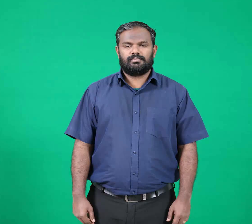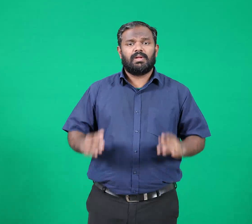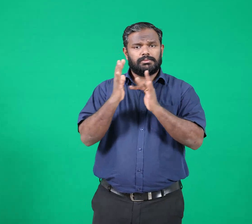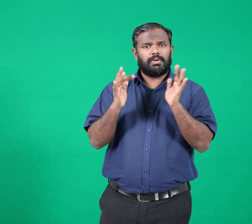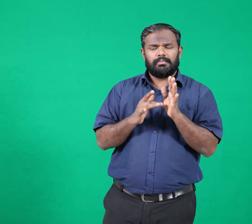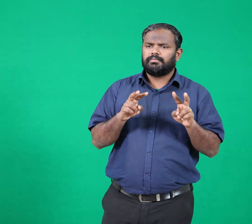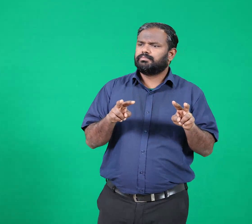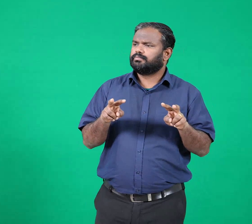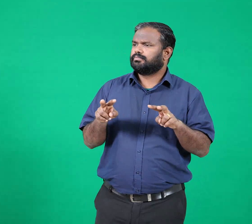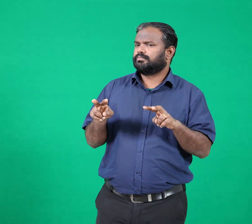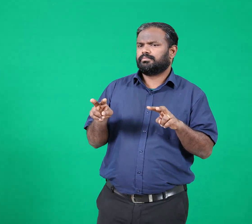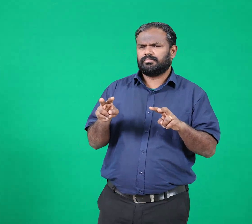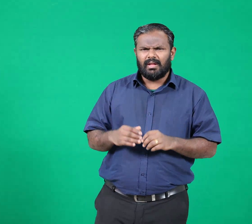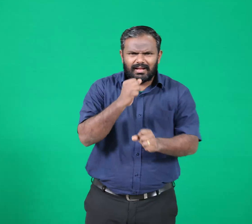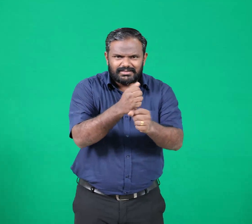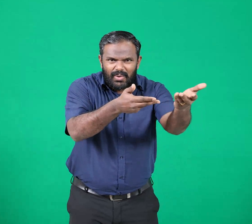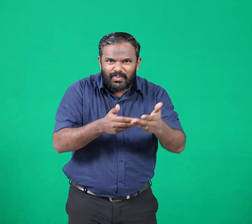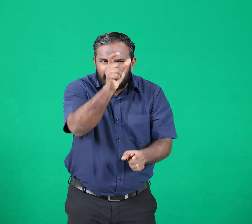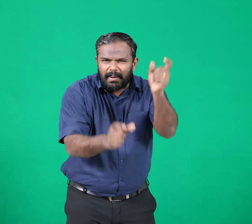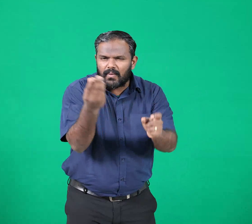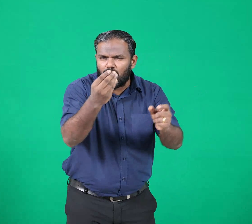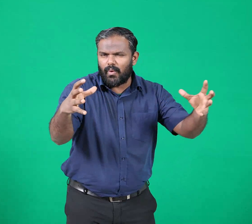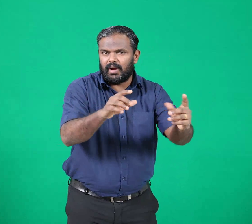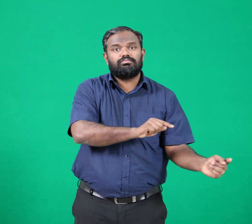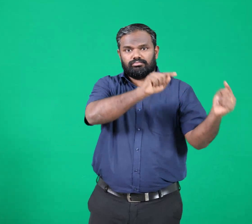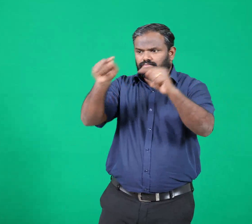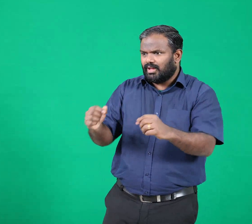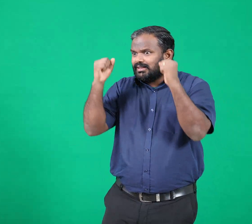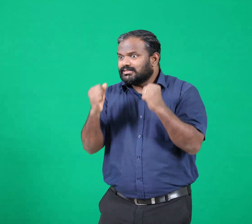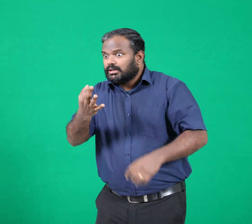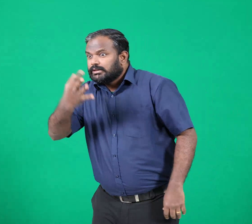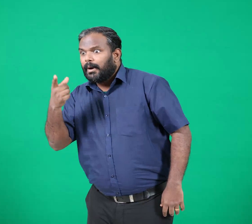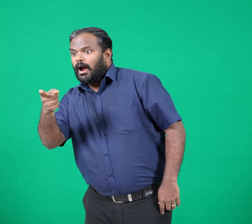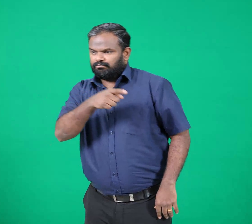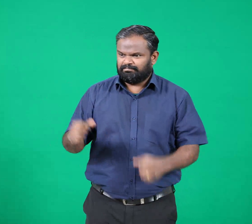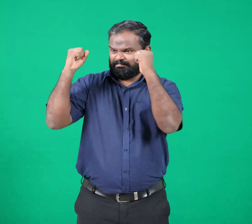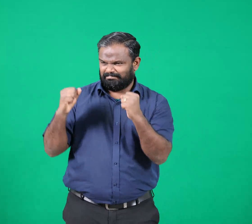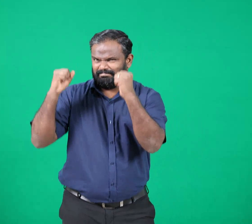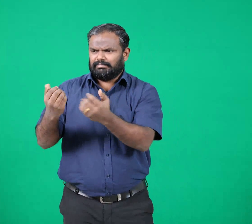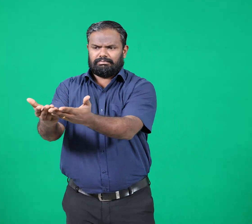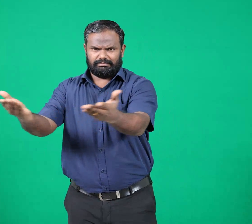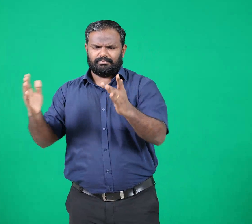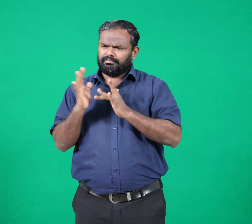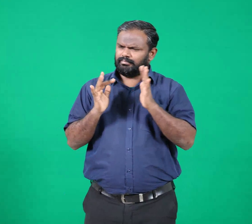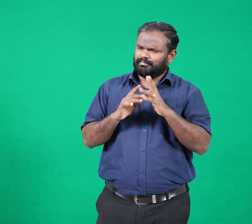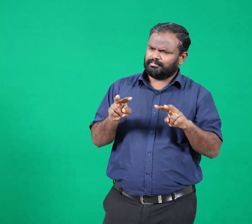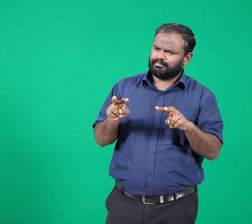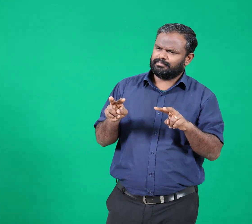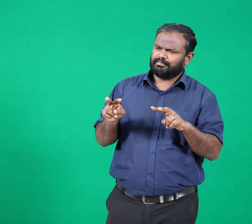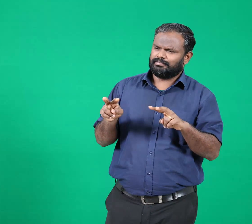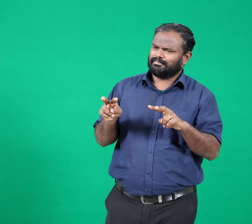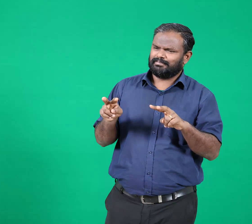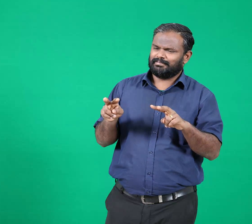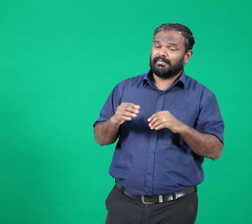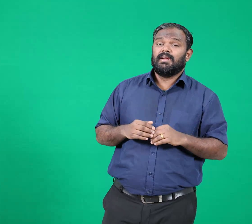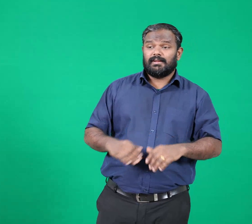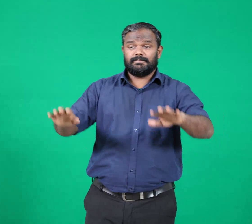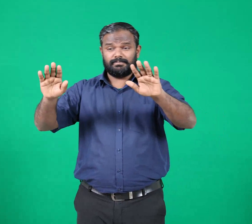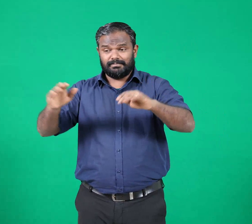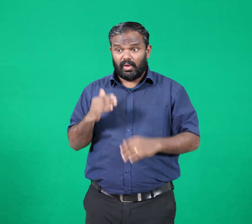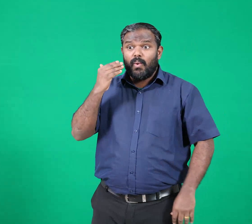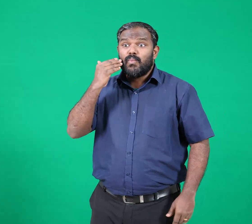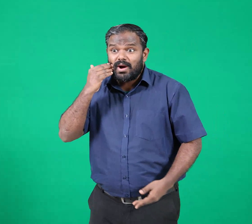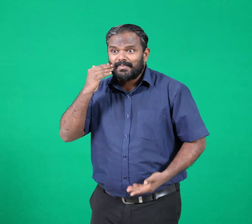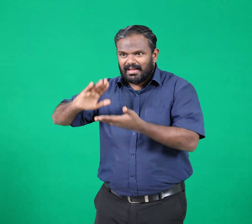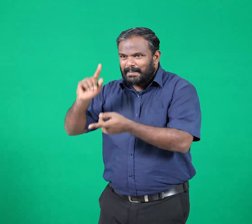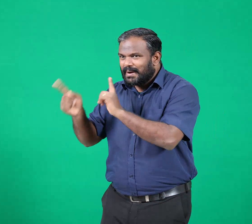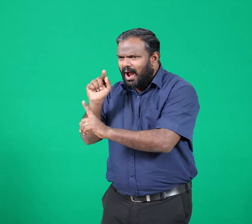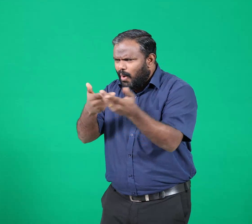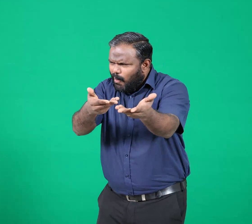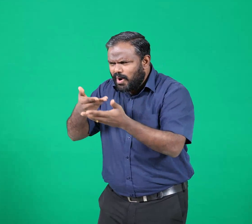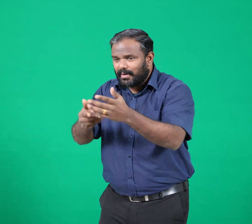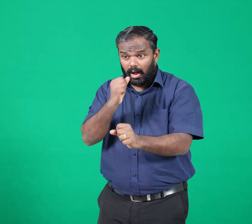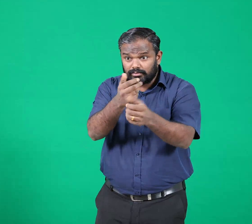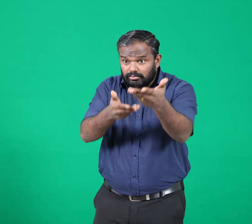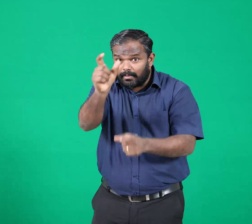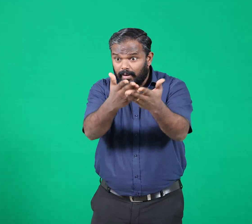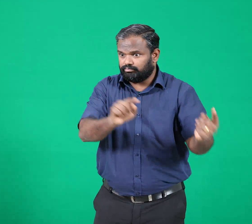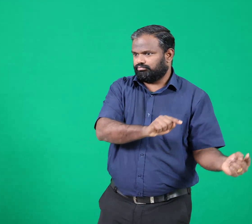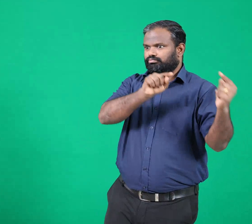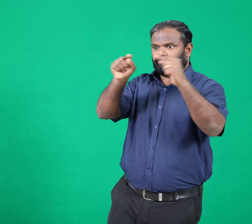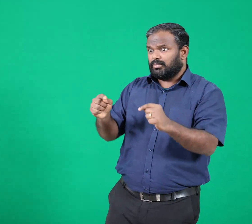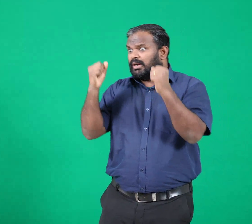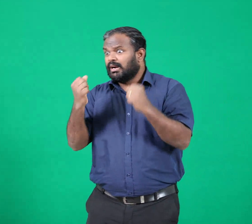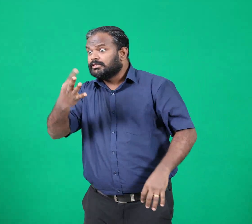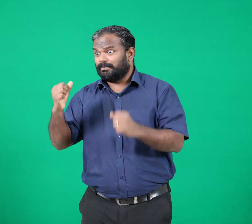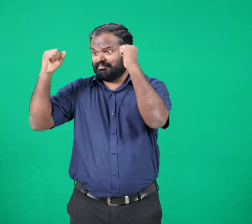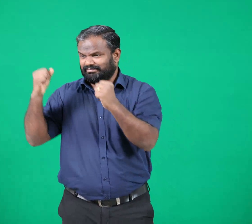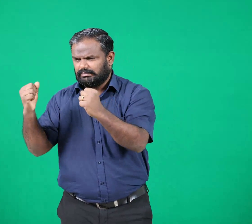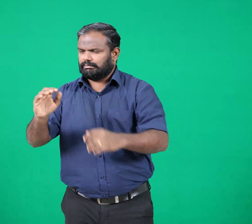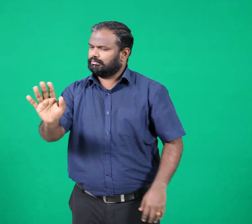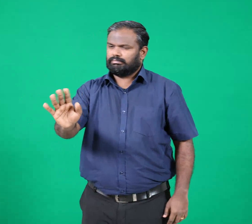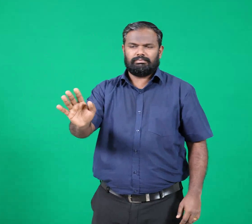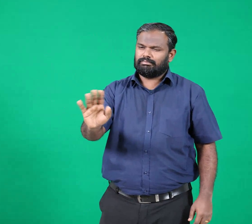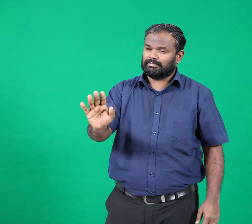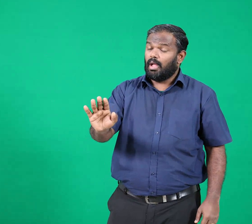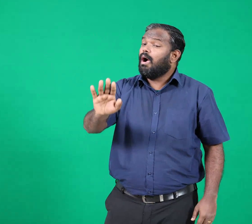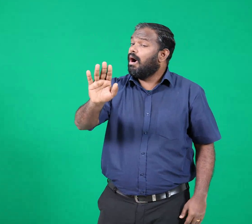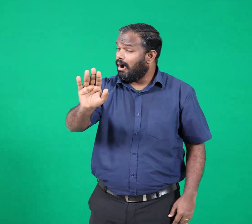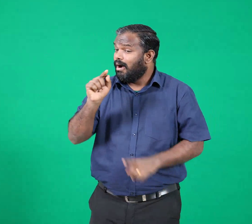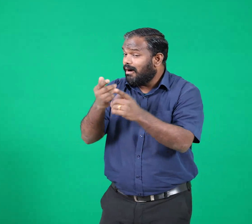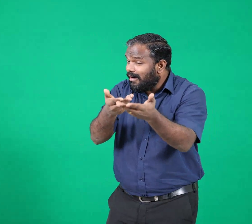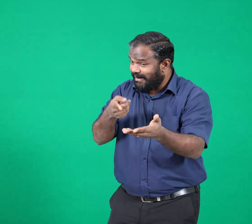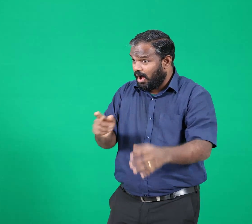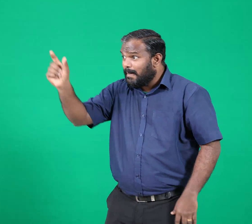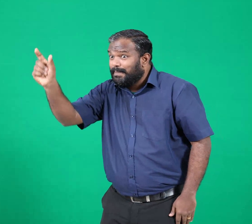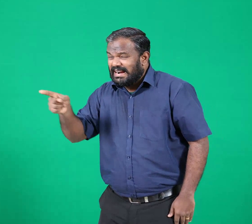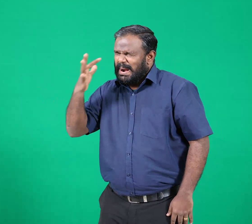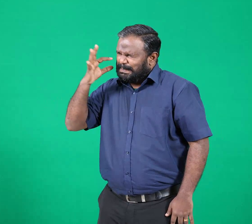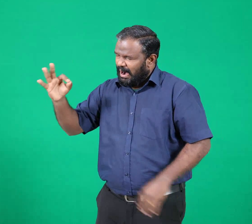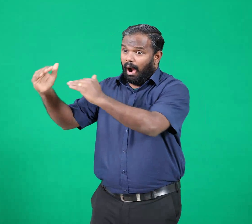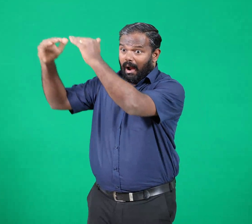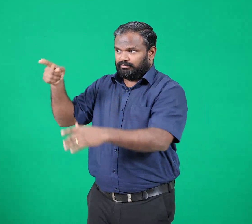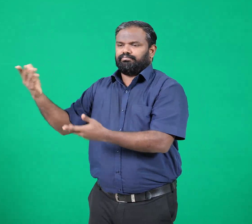When Jesus noticed how the guests chose the places of honor, He told them a parable: "When you are invited to a wedding banquet, do not sit in the place of honor, in case someone more distinguished than you has been invited.